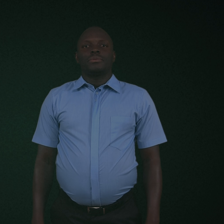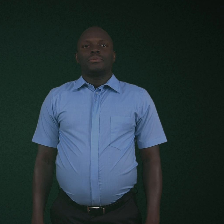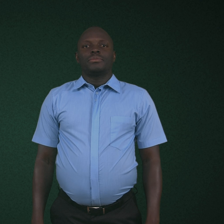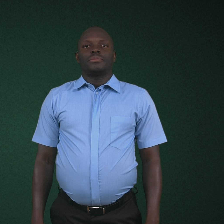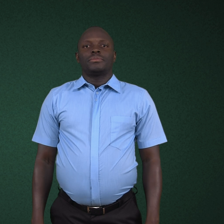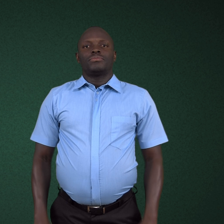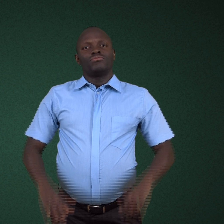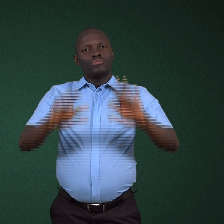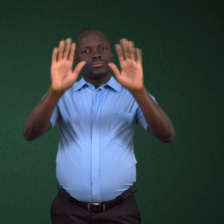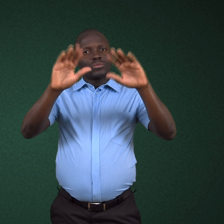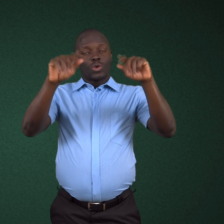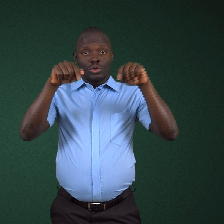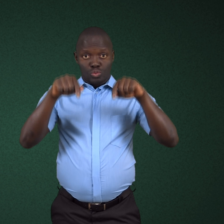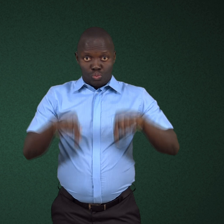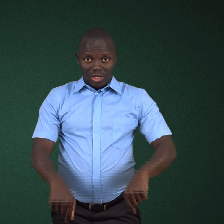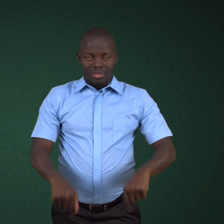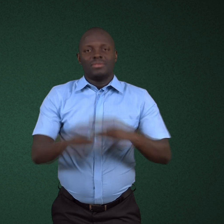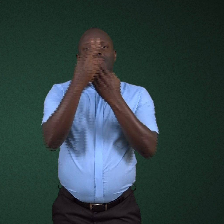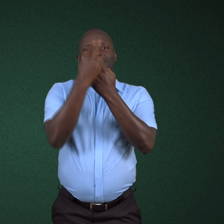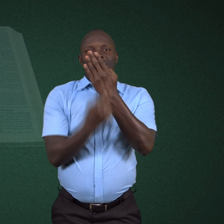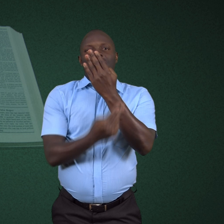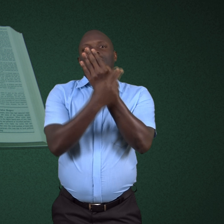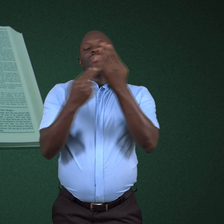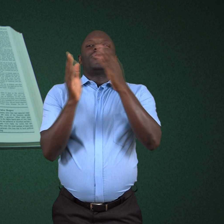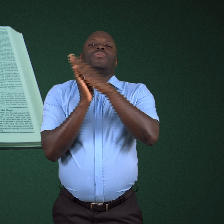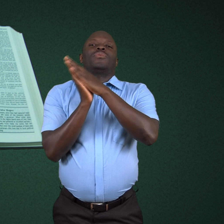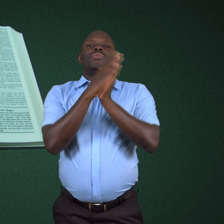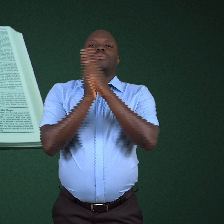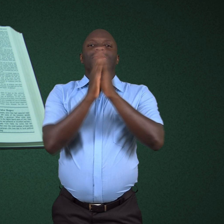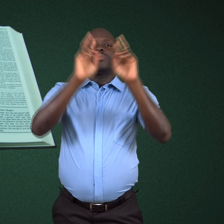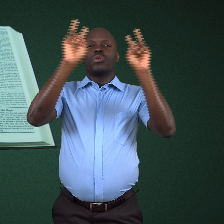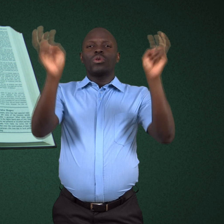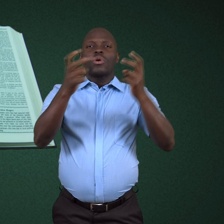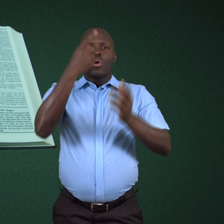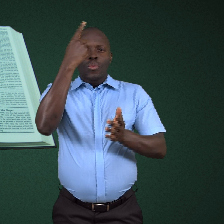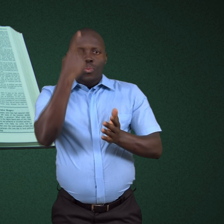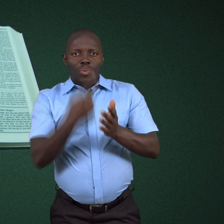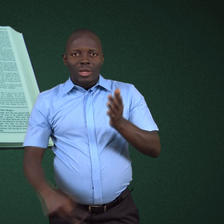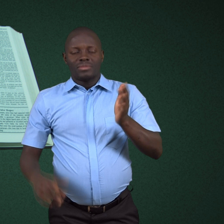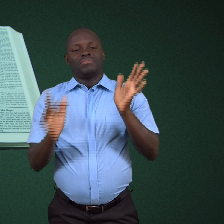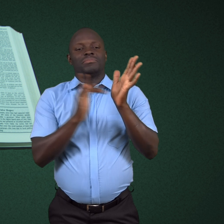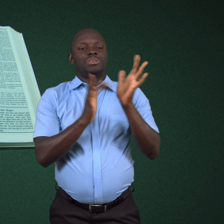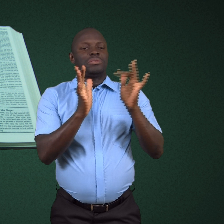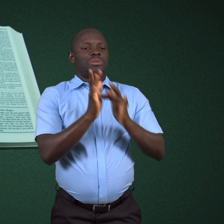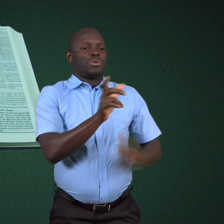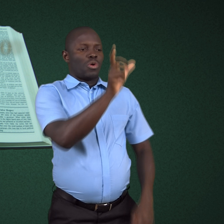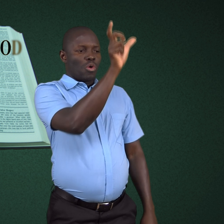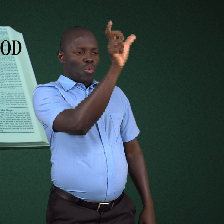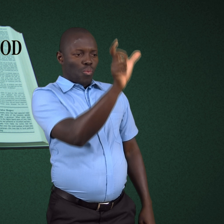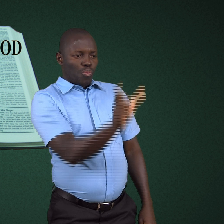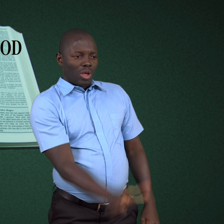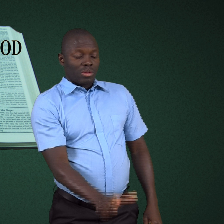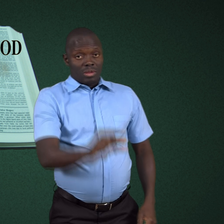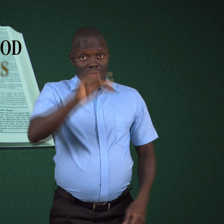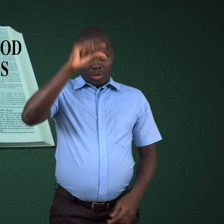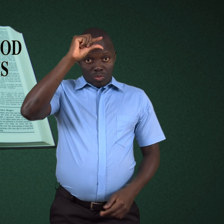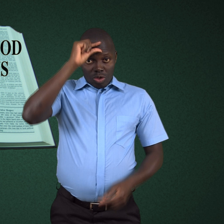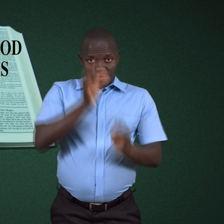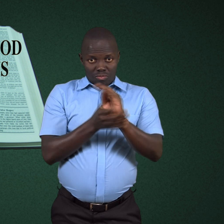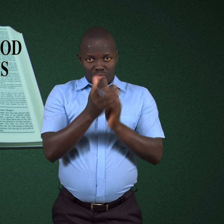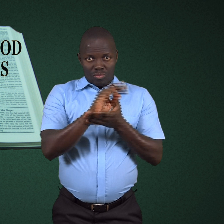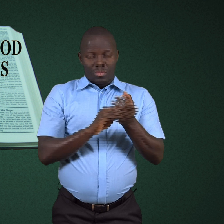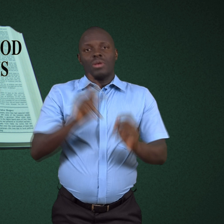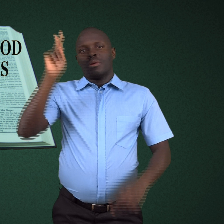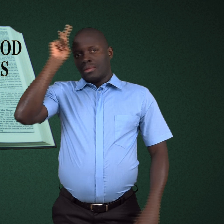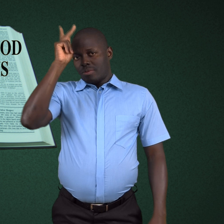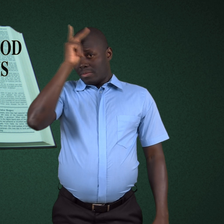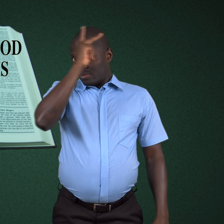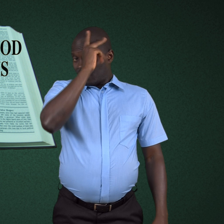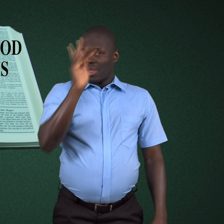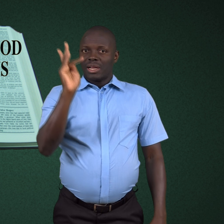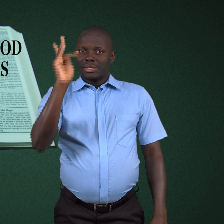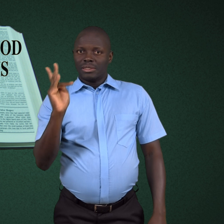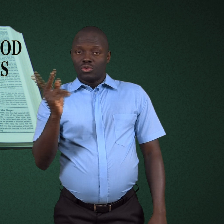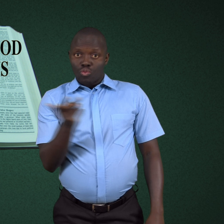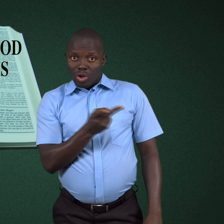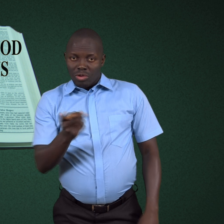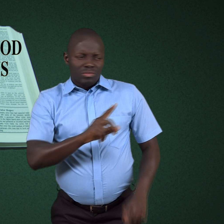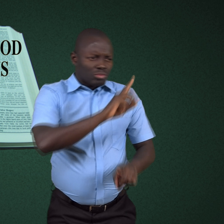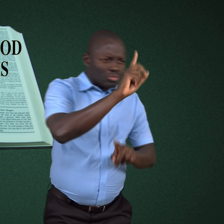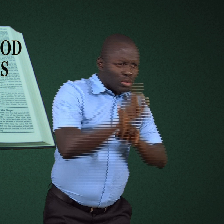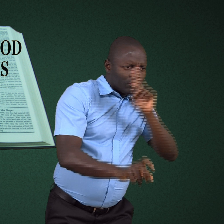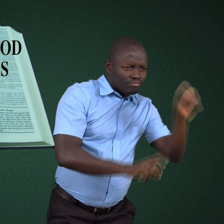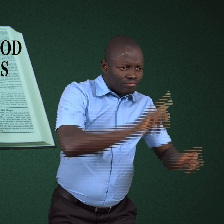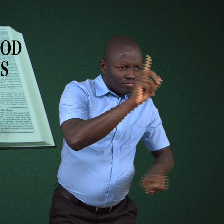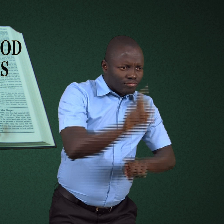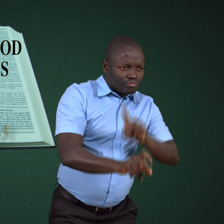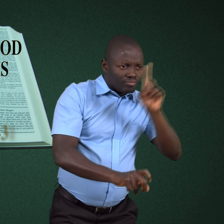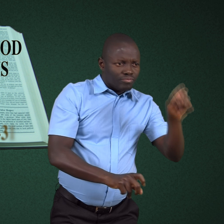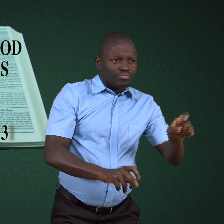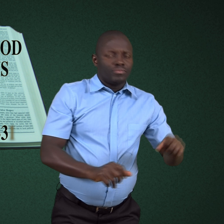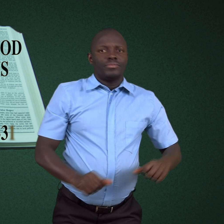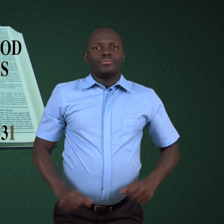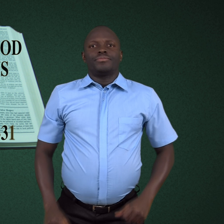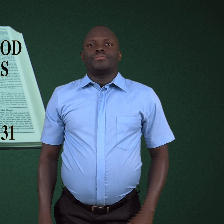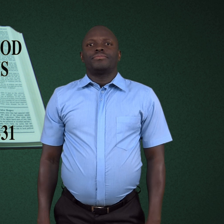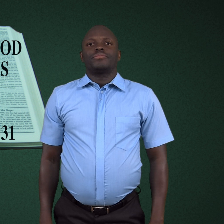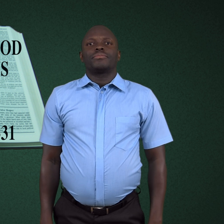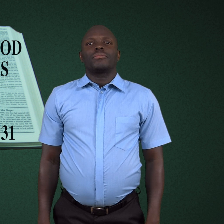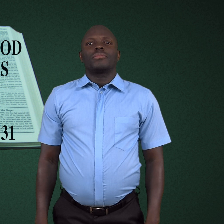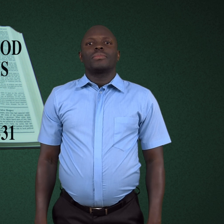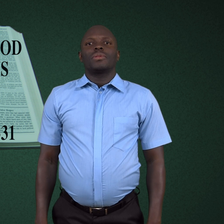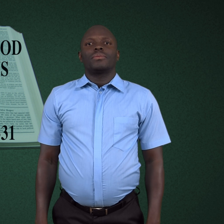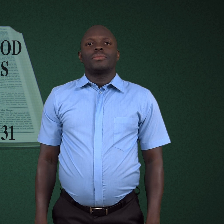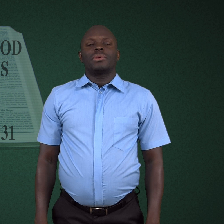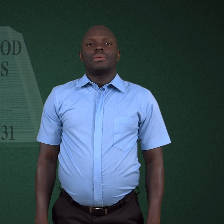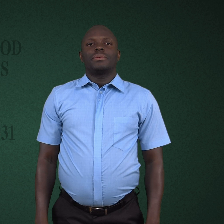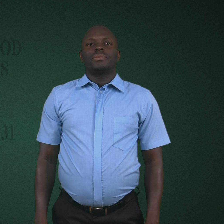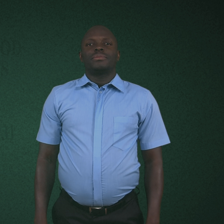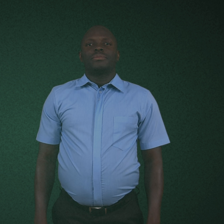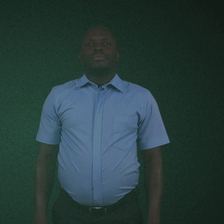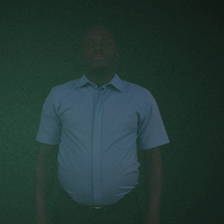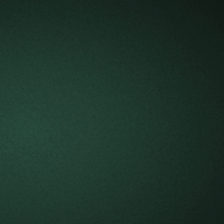Pilate and Herod question Jesus